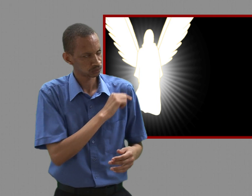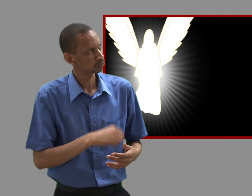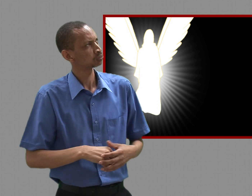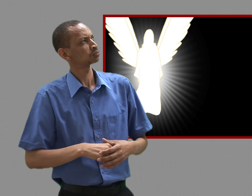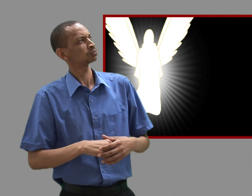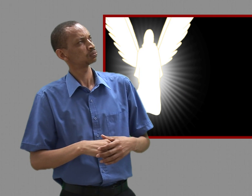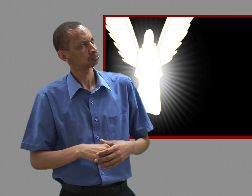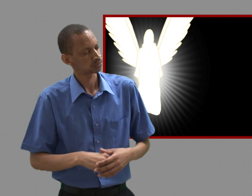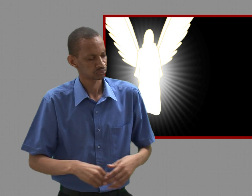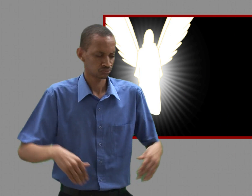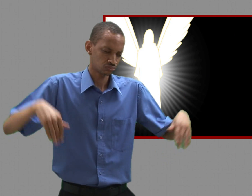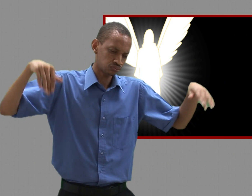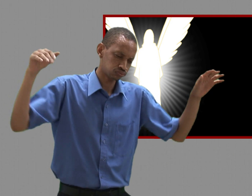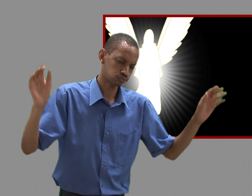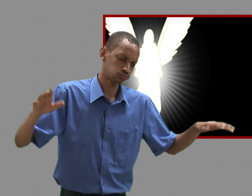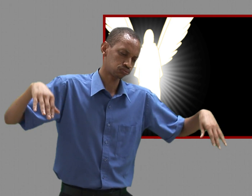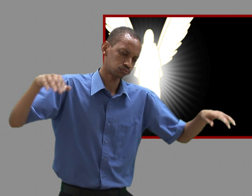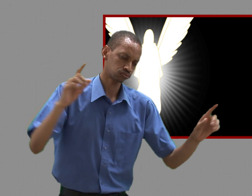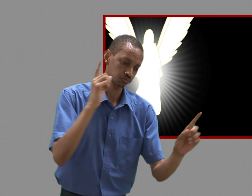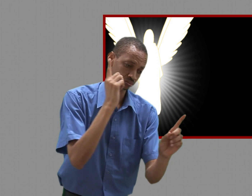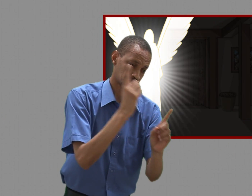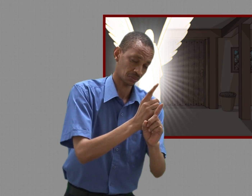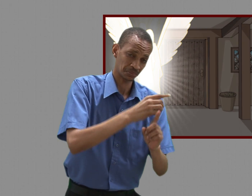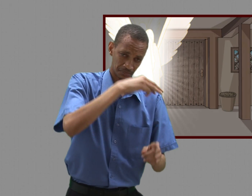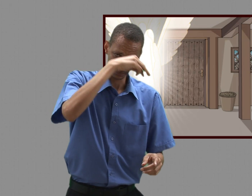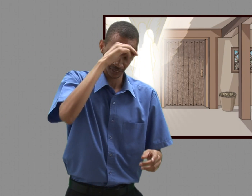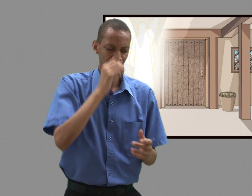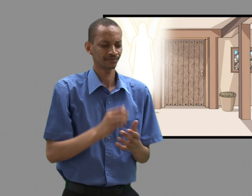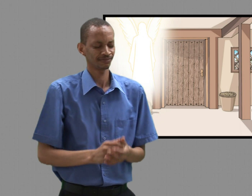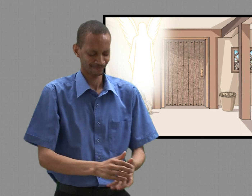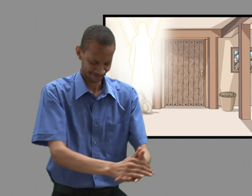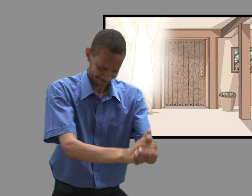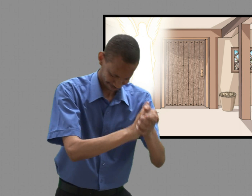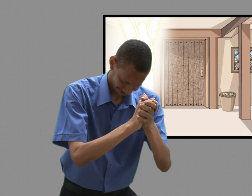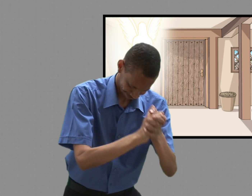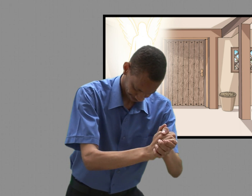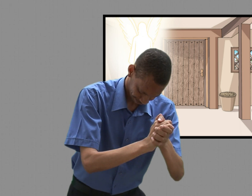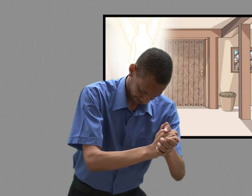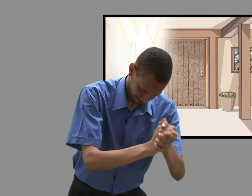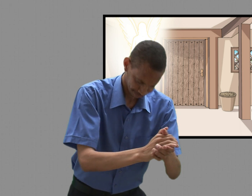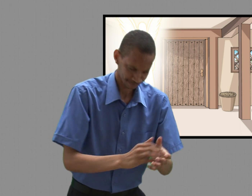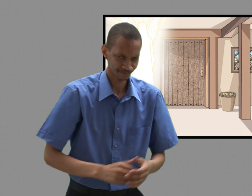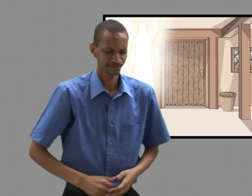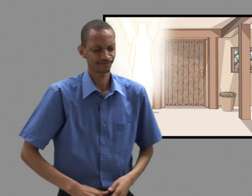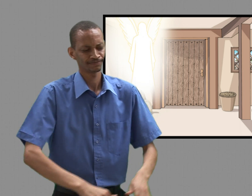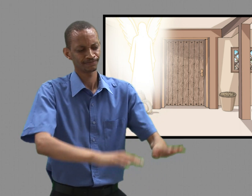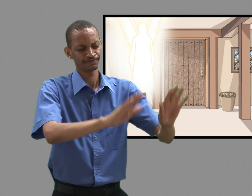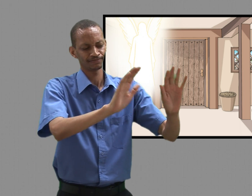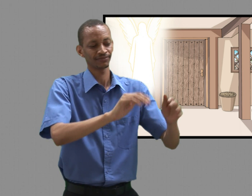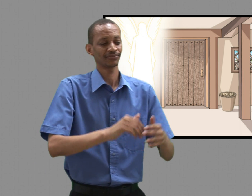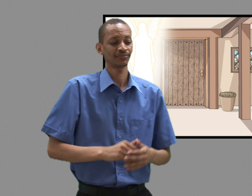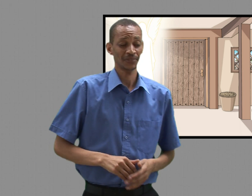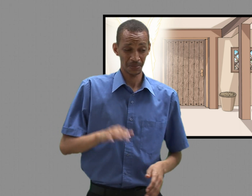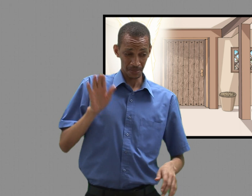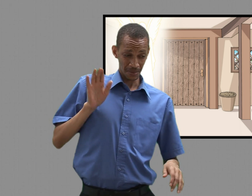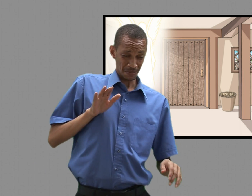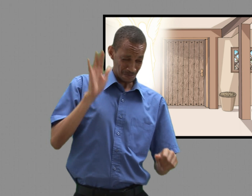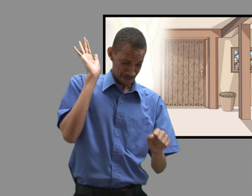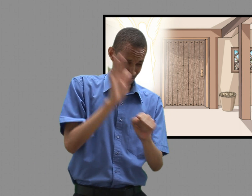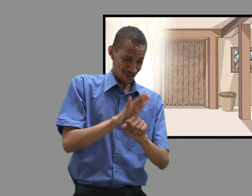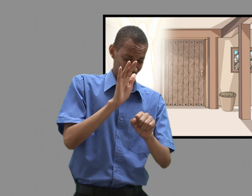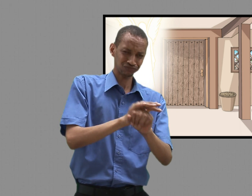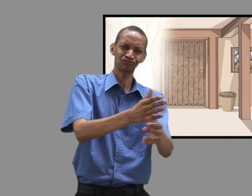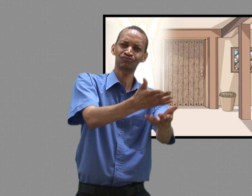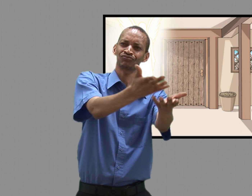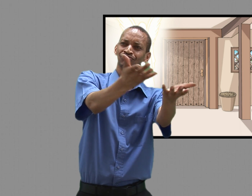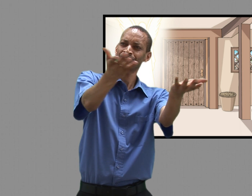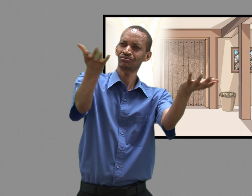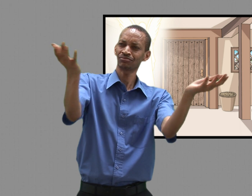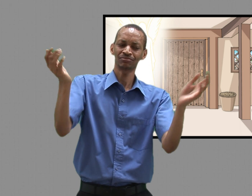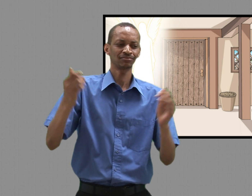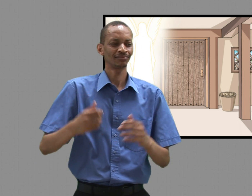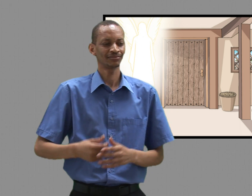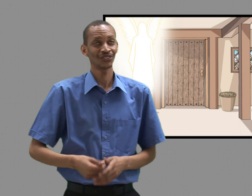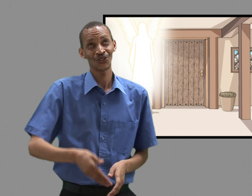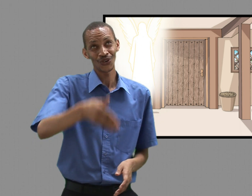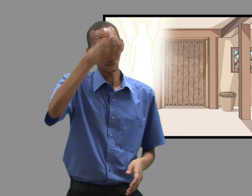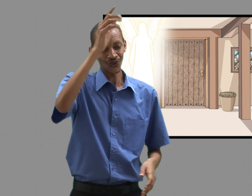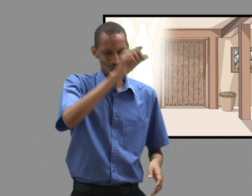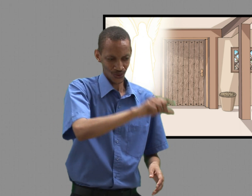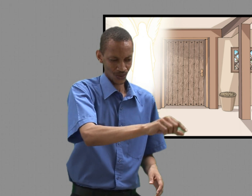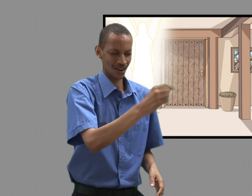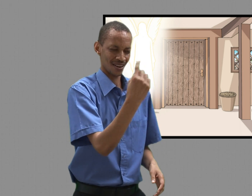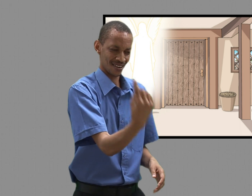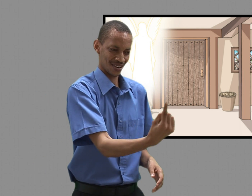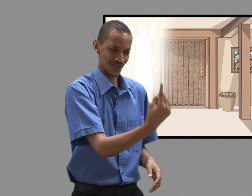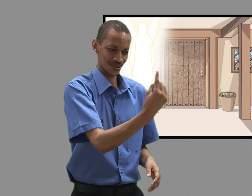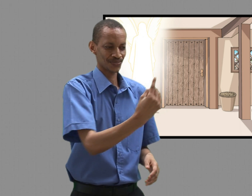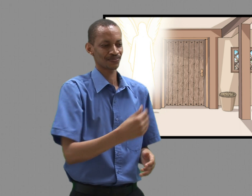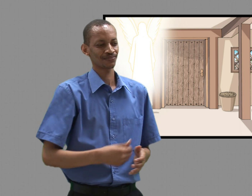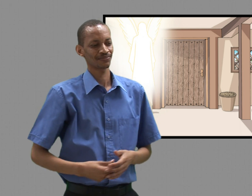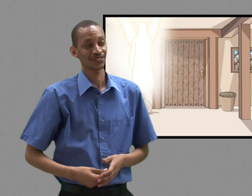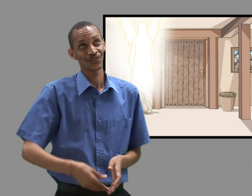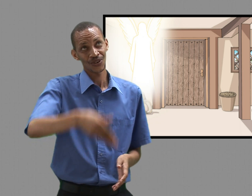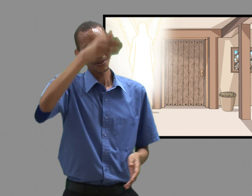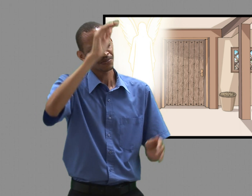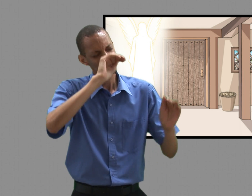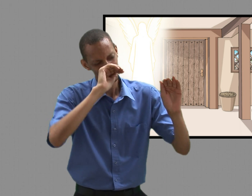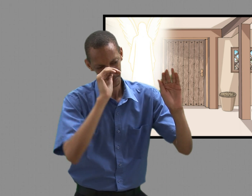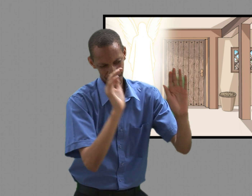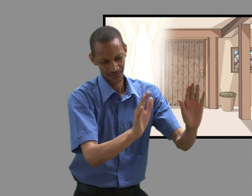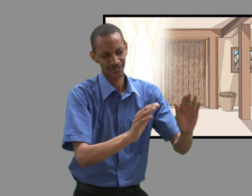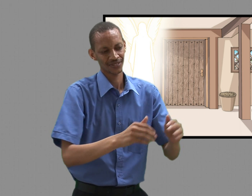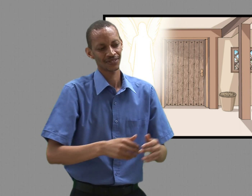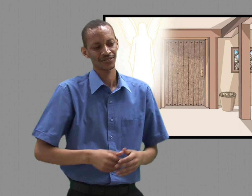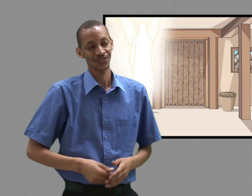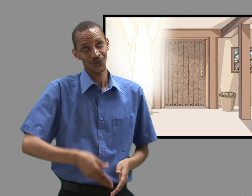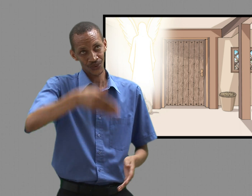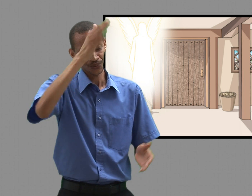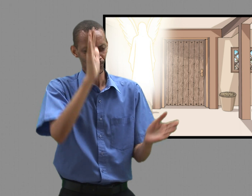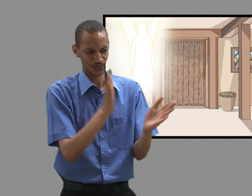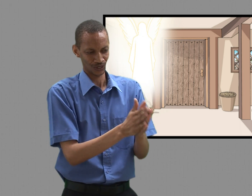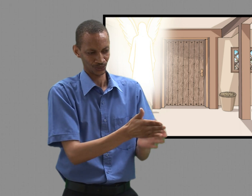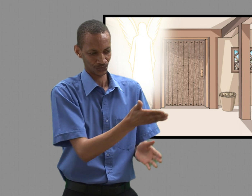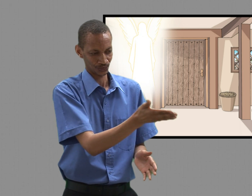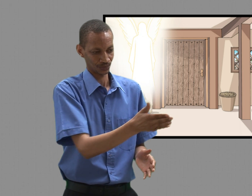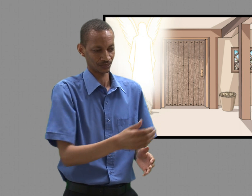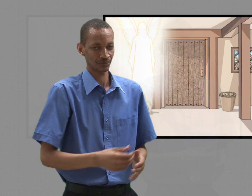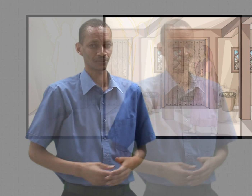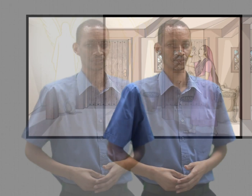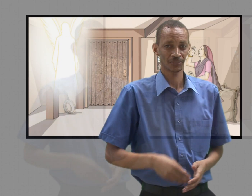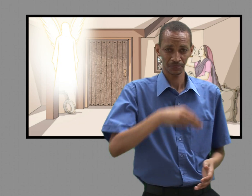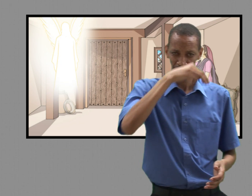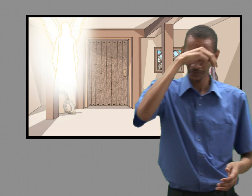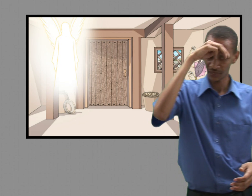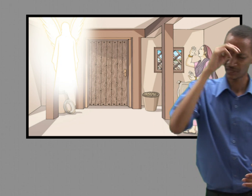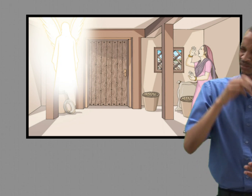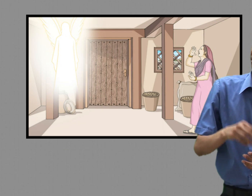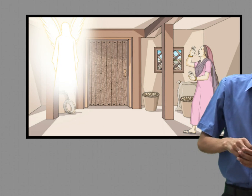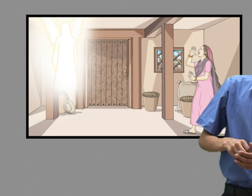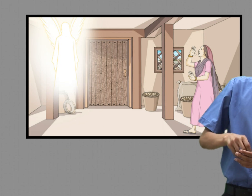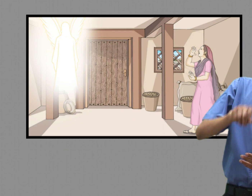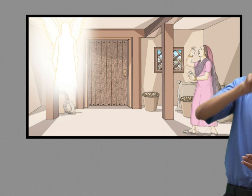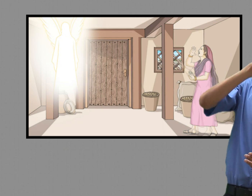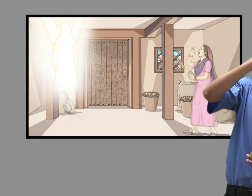The angel appeared to her and said, “Greetings, you who are highly favored! The Lord is with you.”